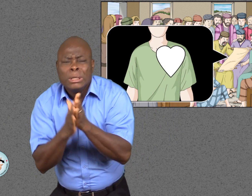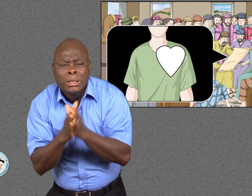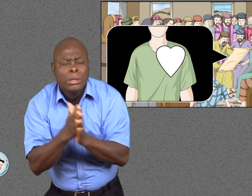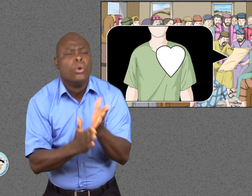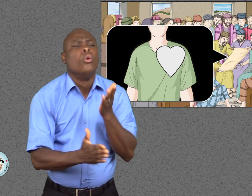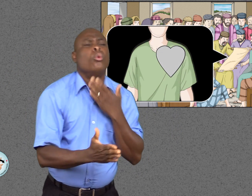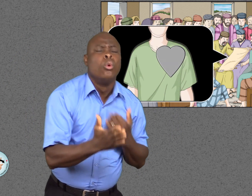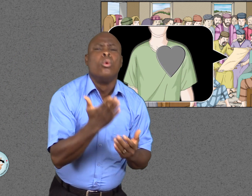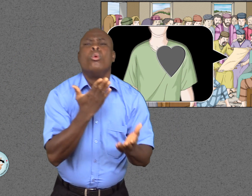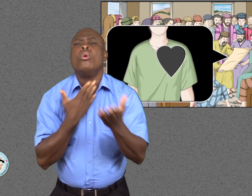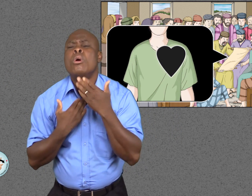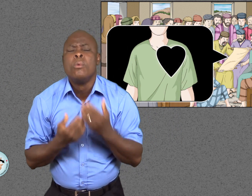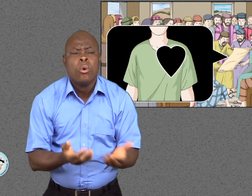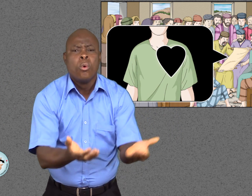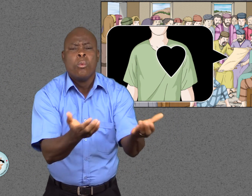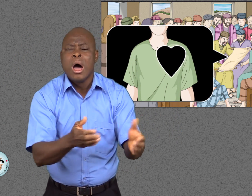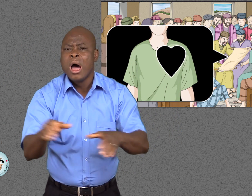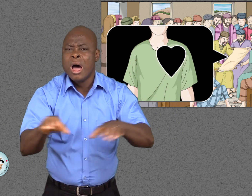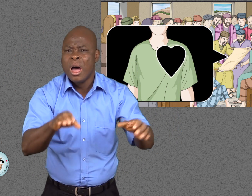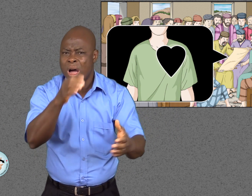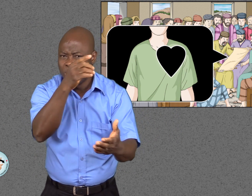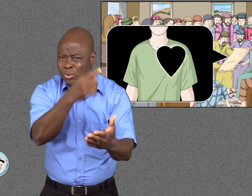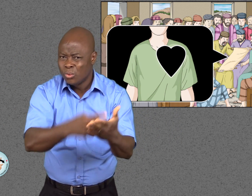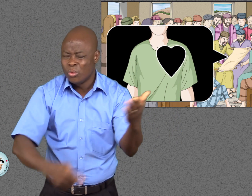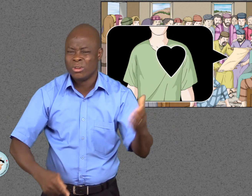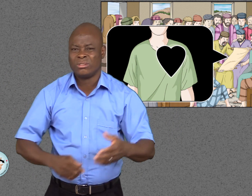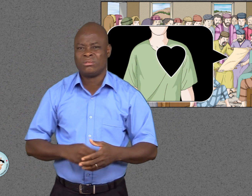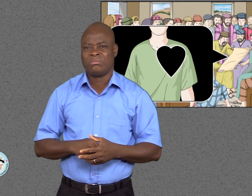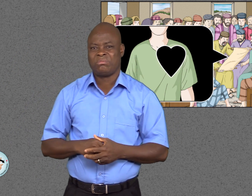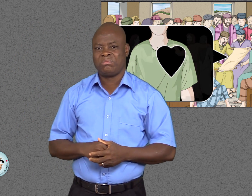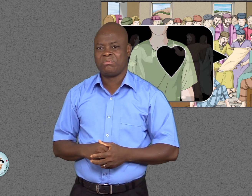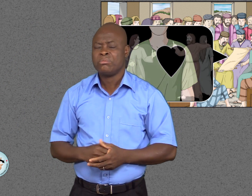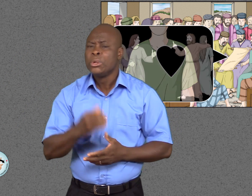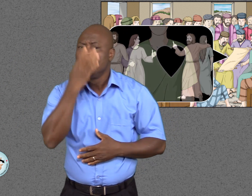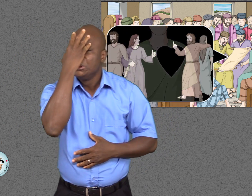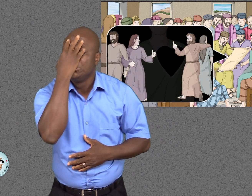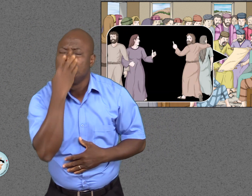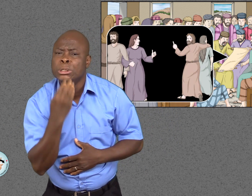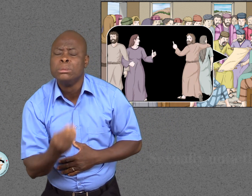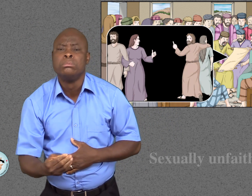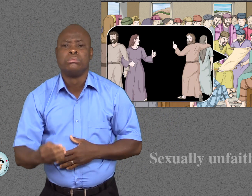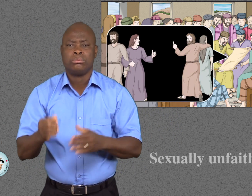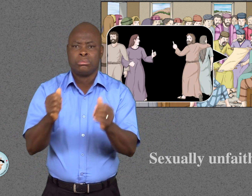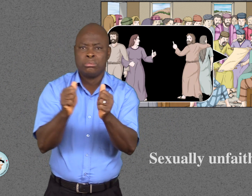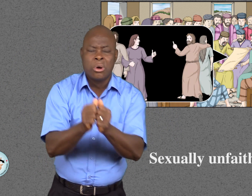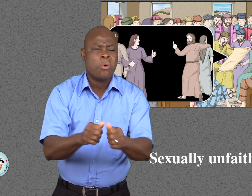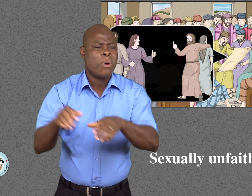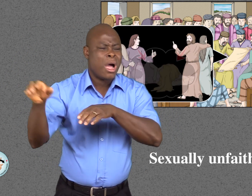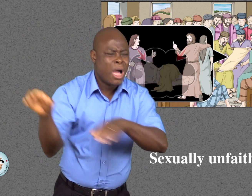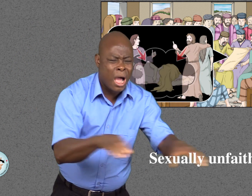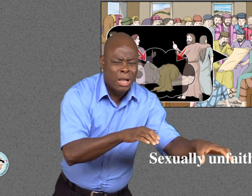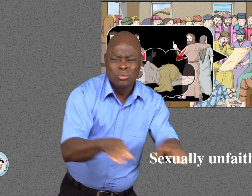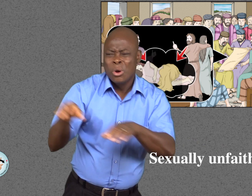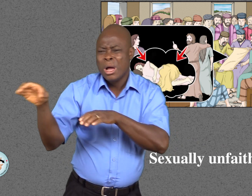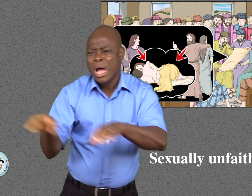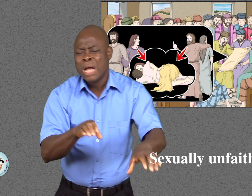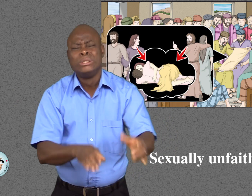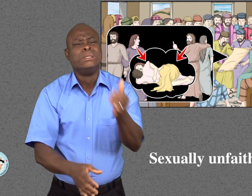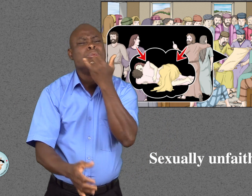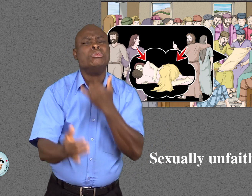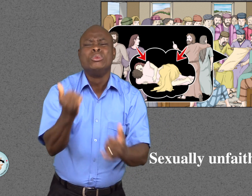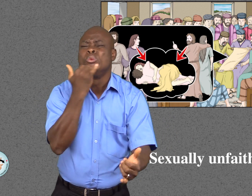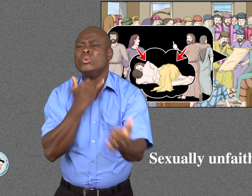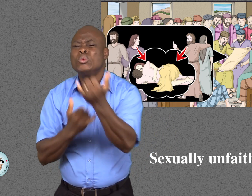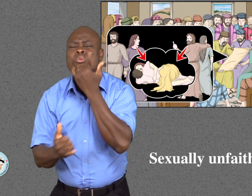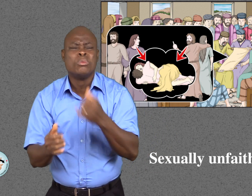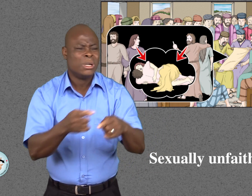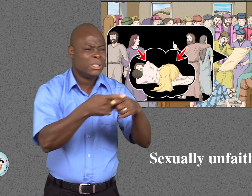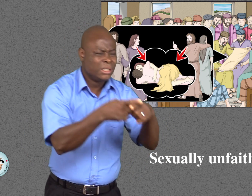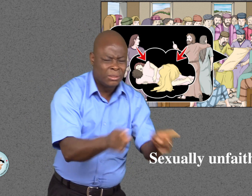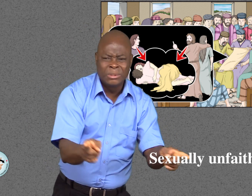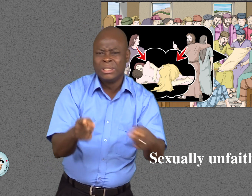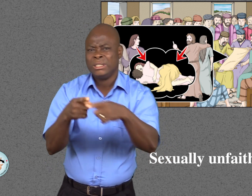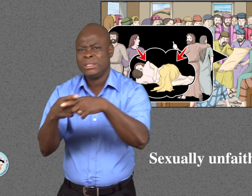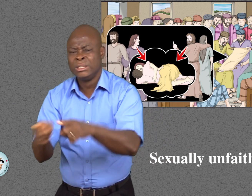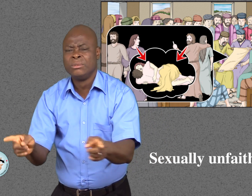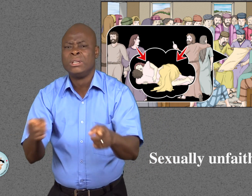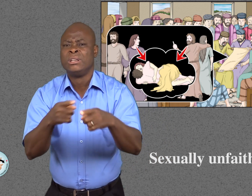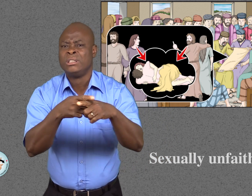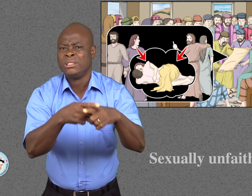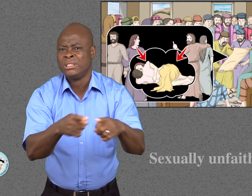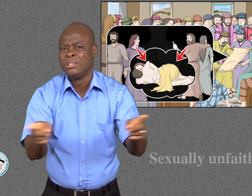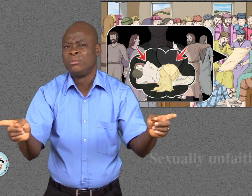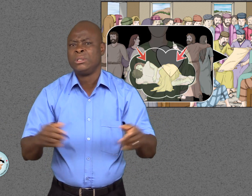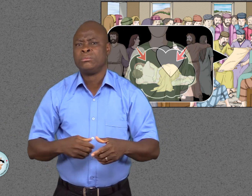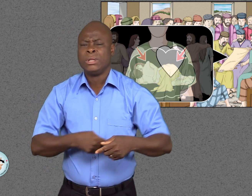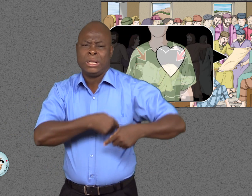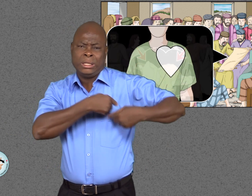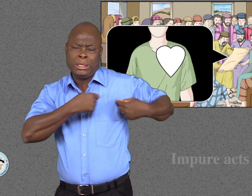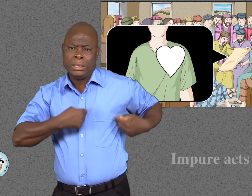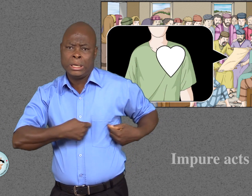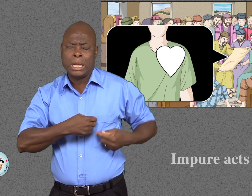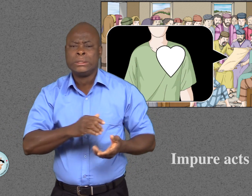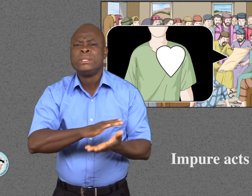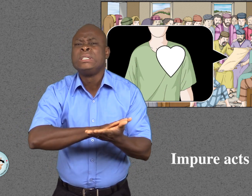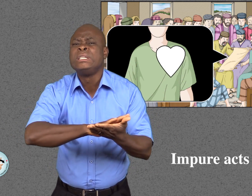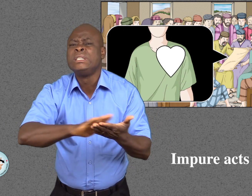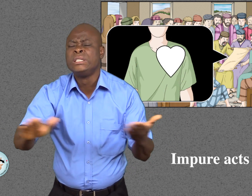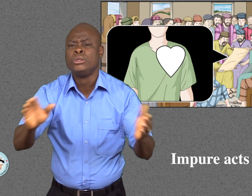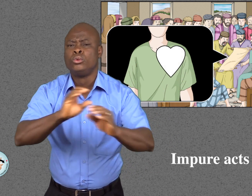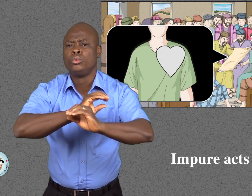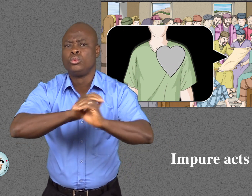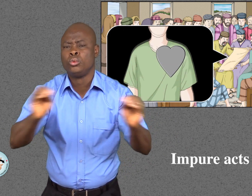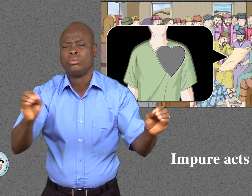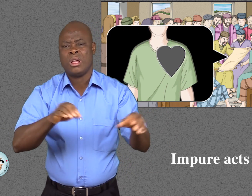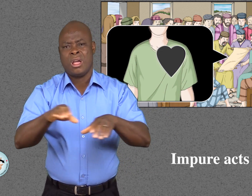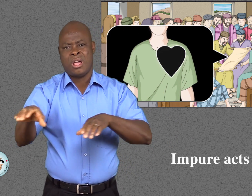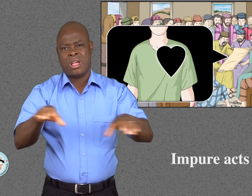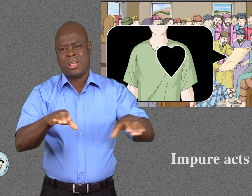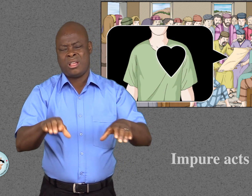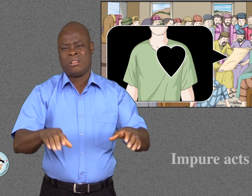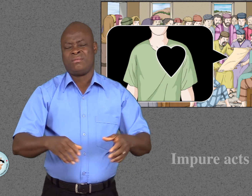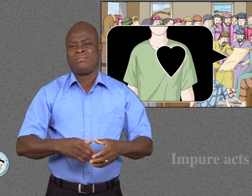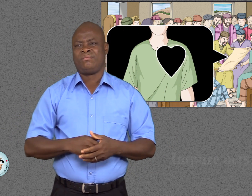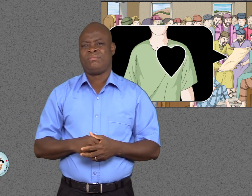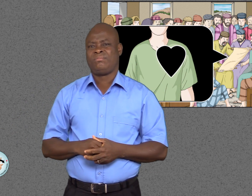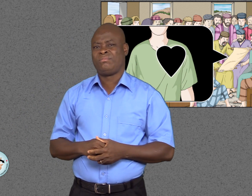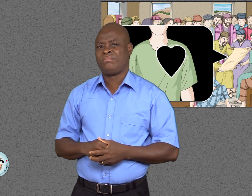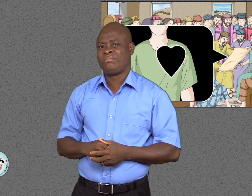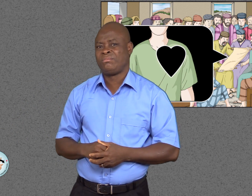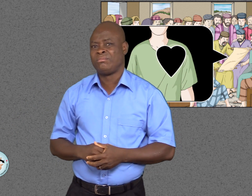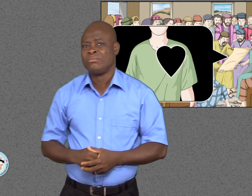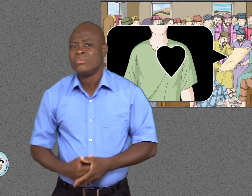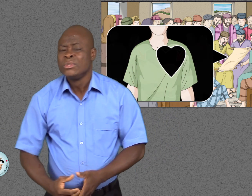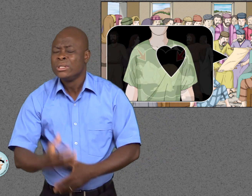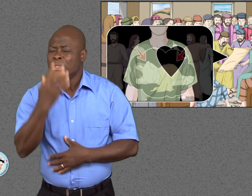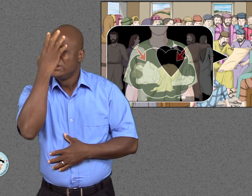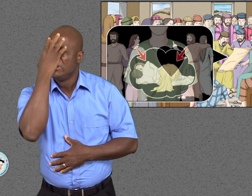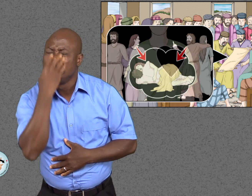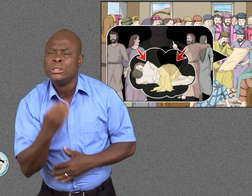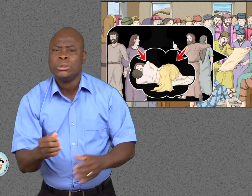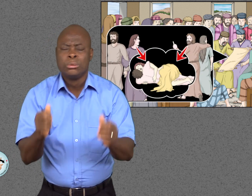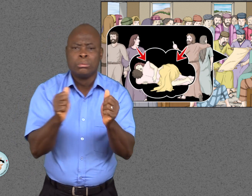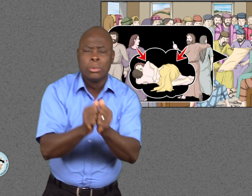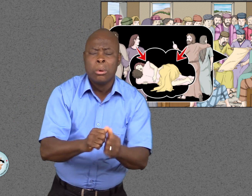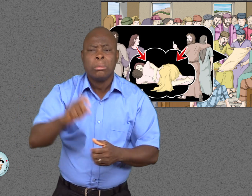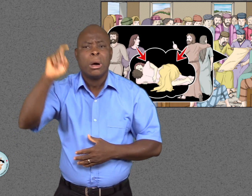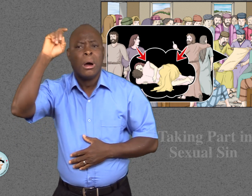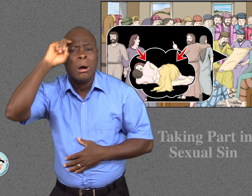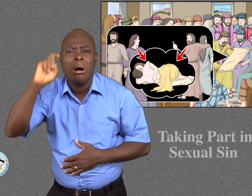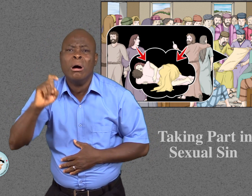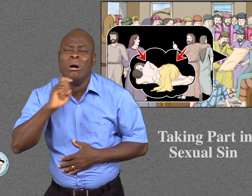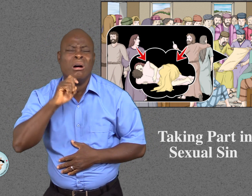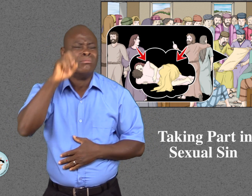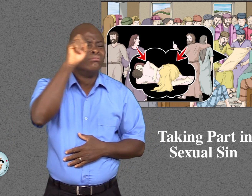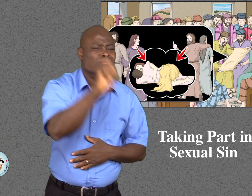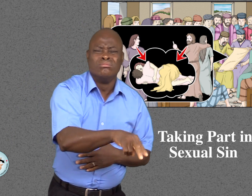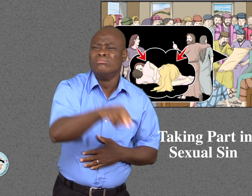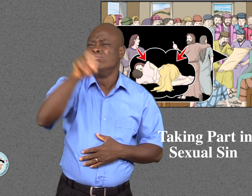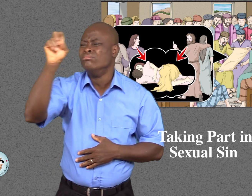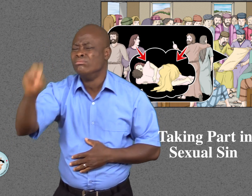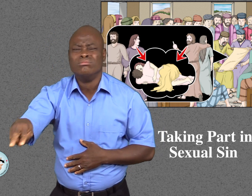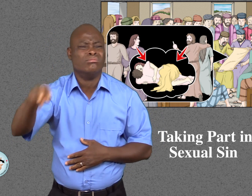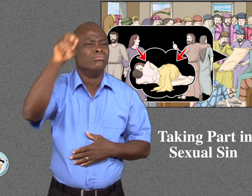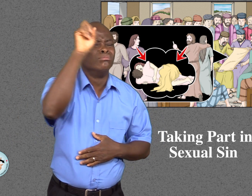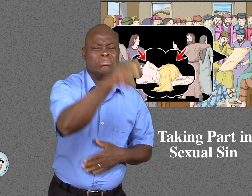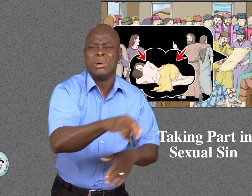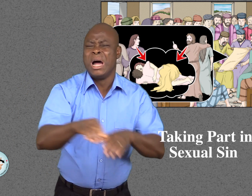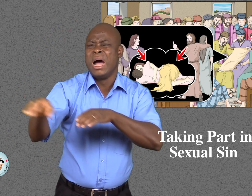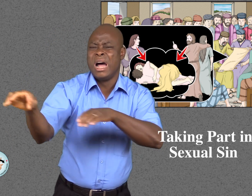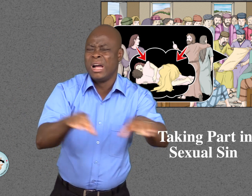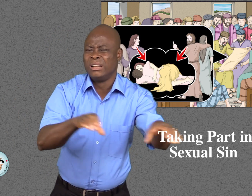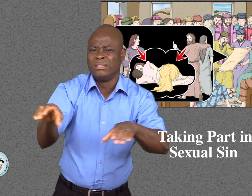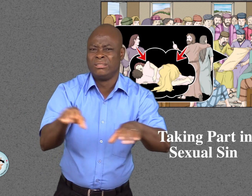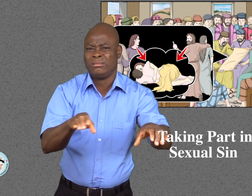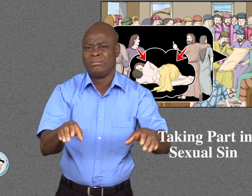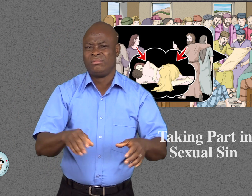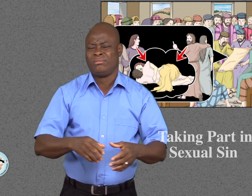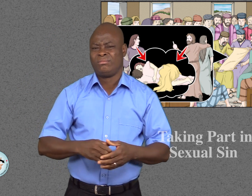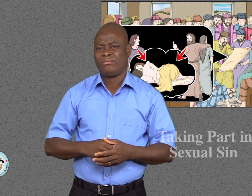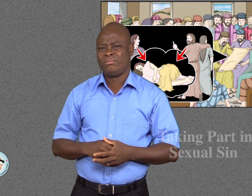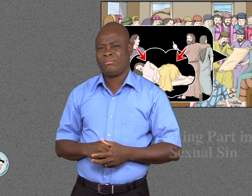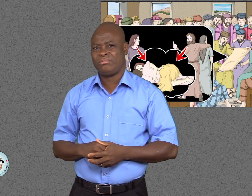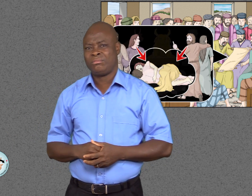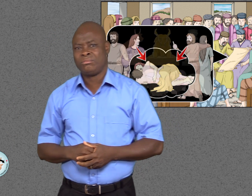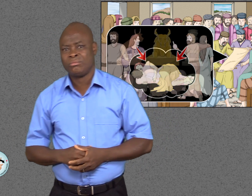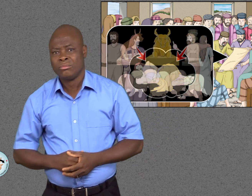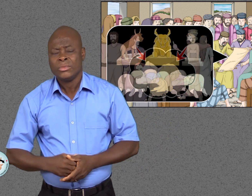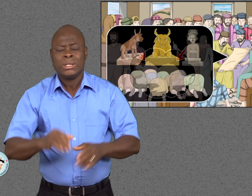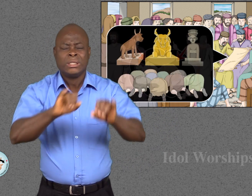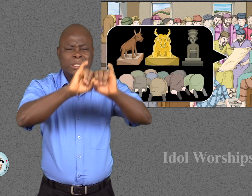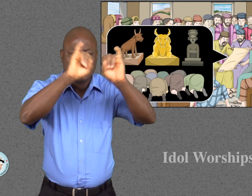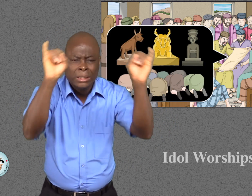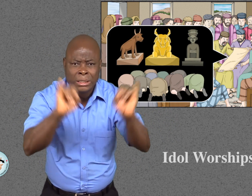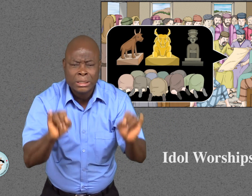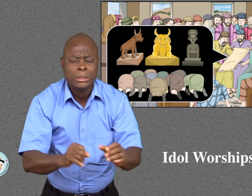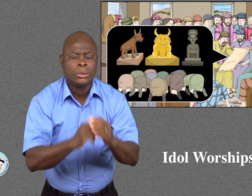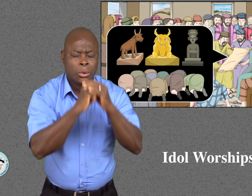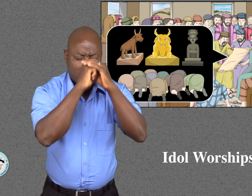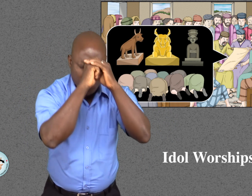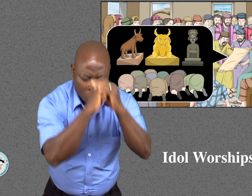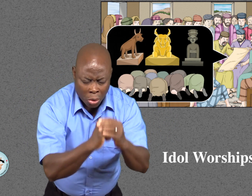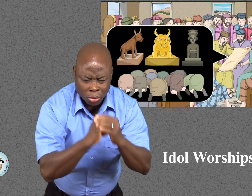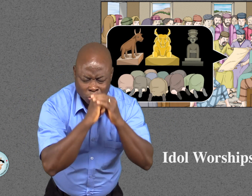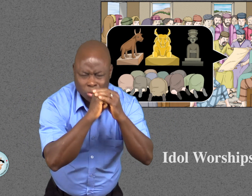The acts of the flesh are obvious: sexual immorality, impurity, and debauchery;